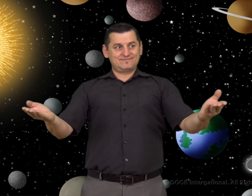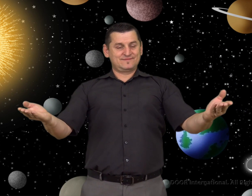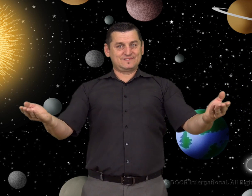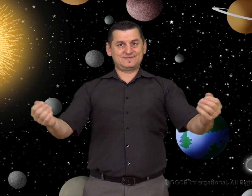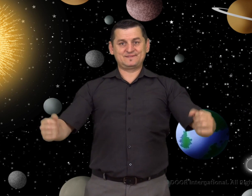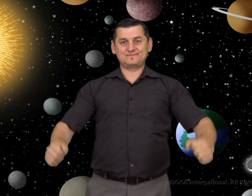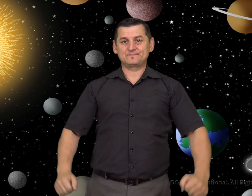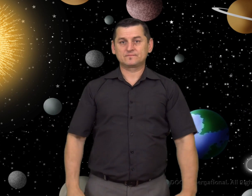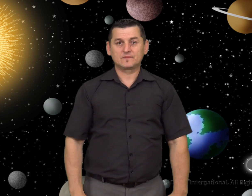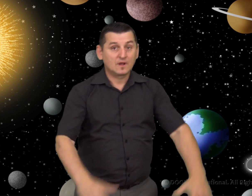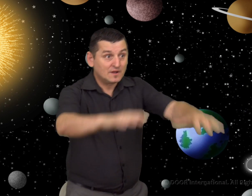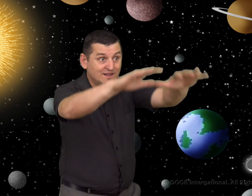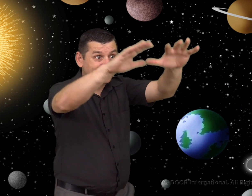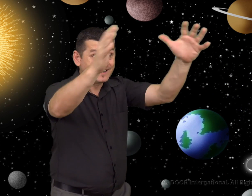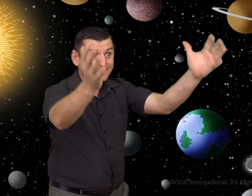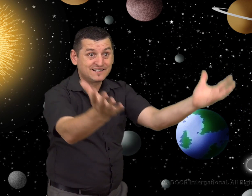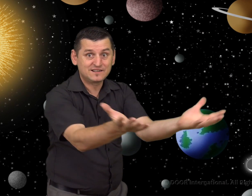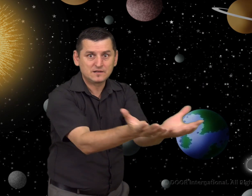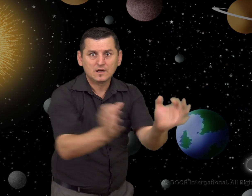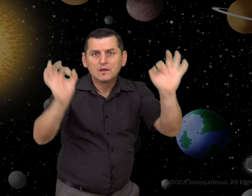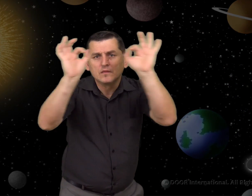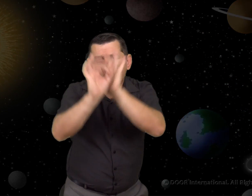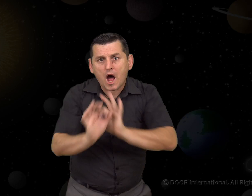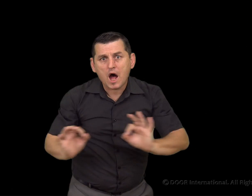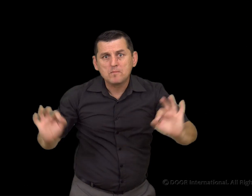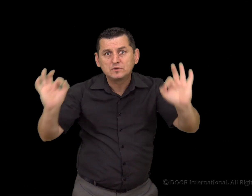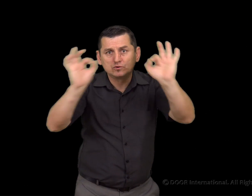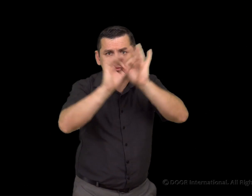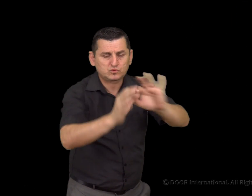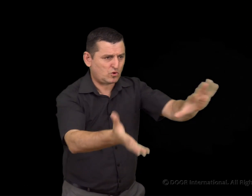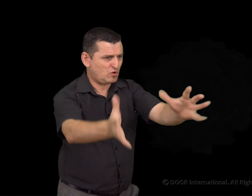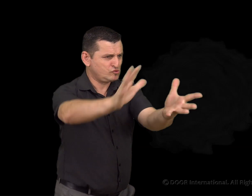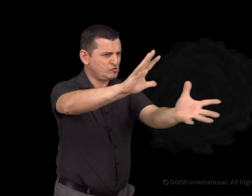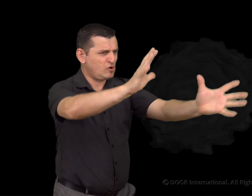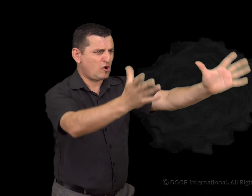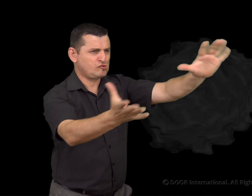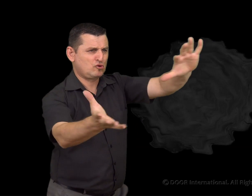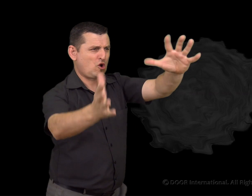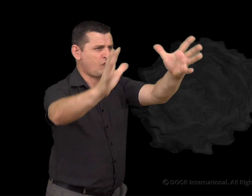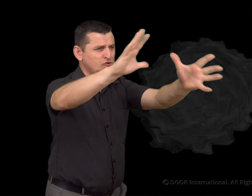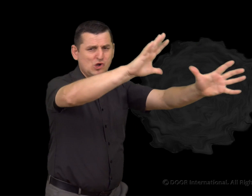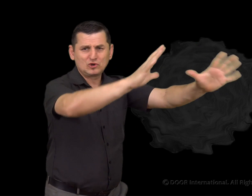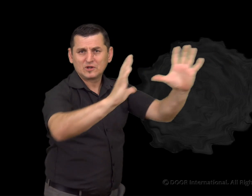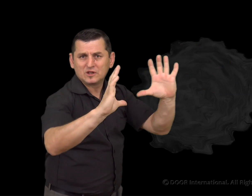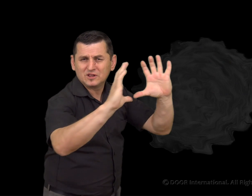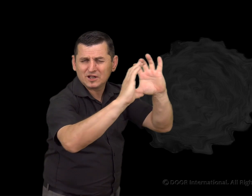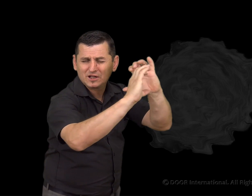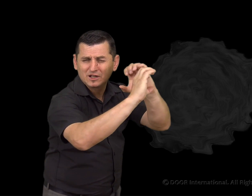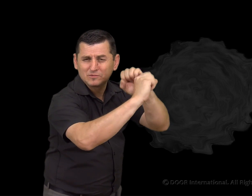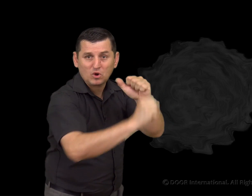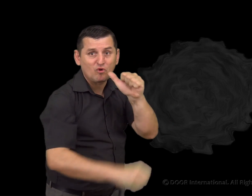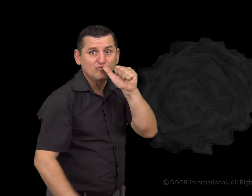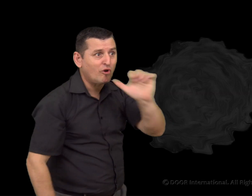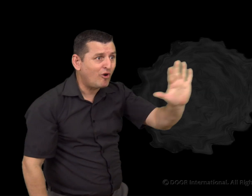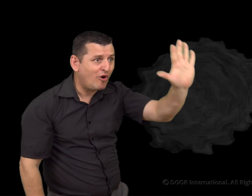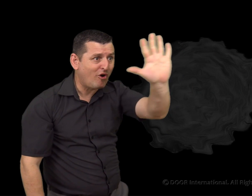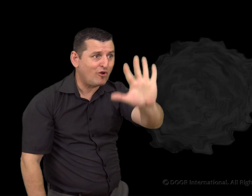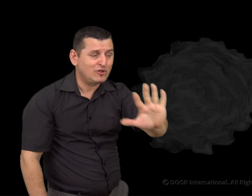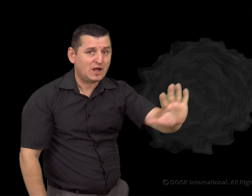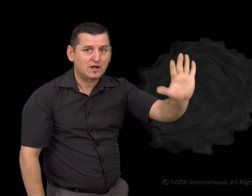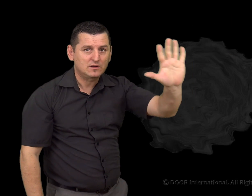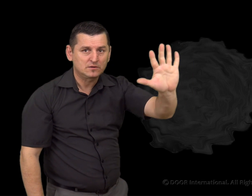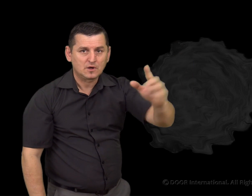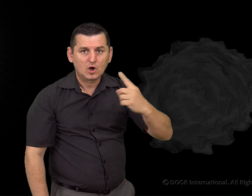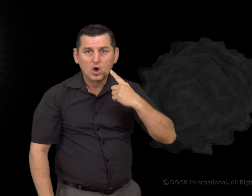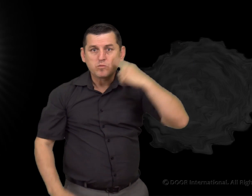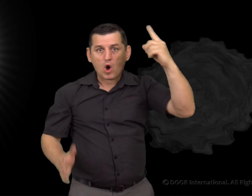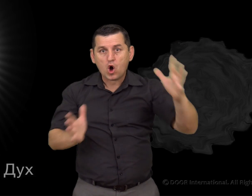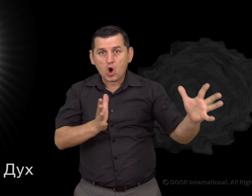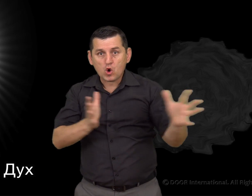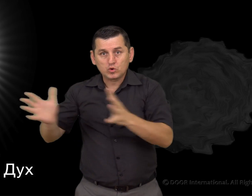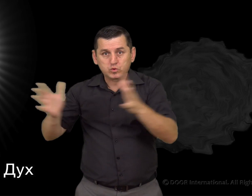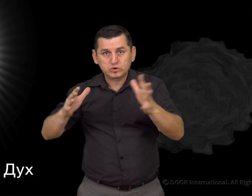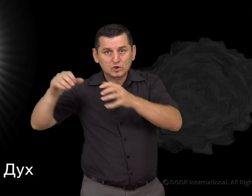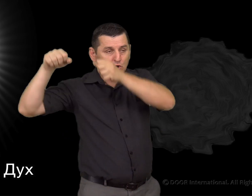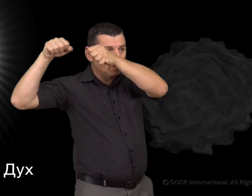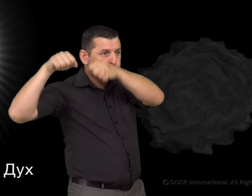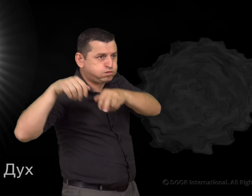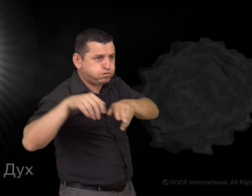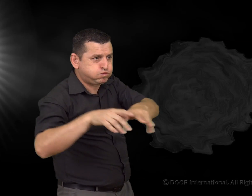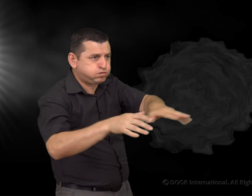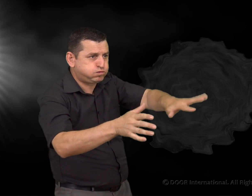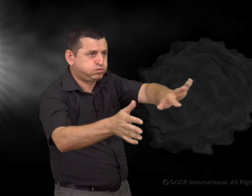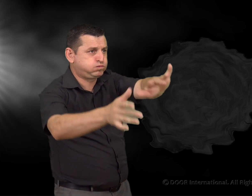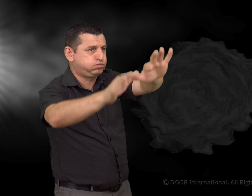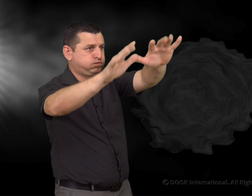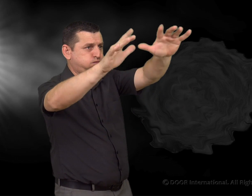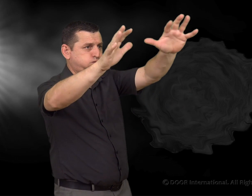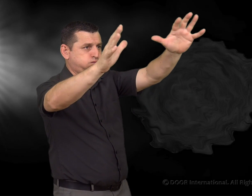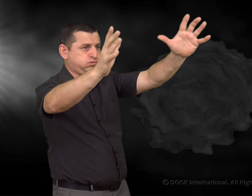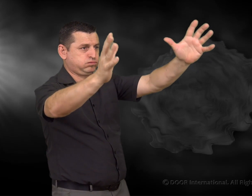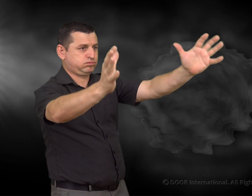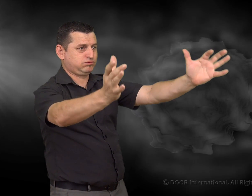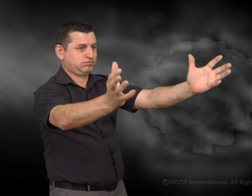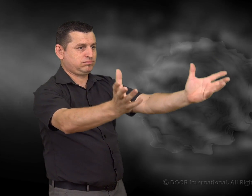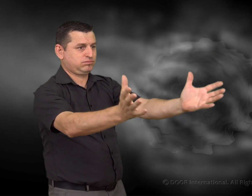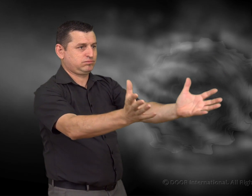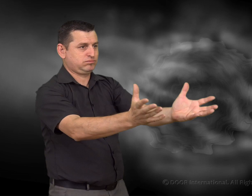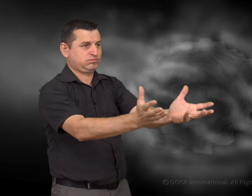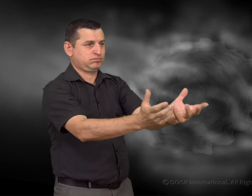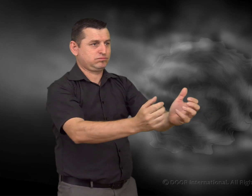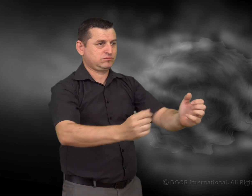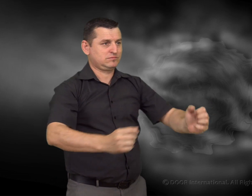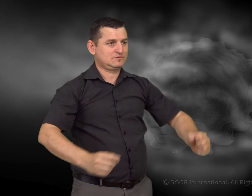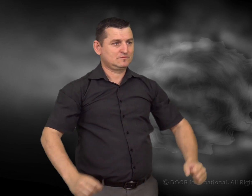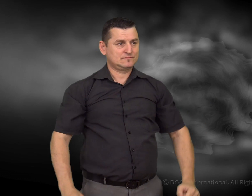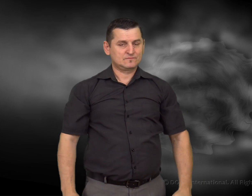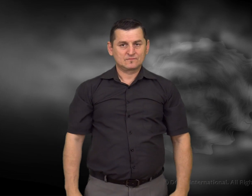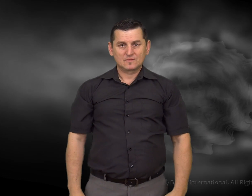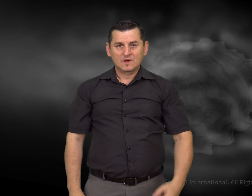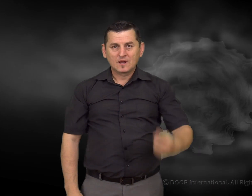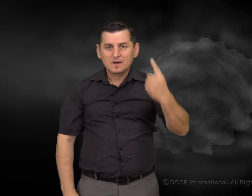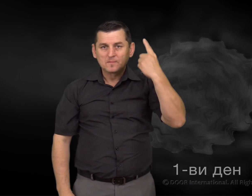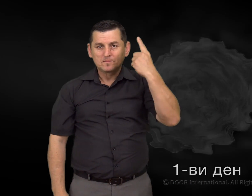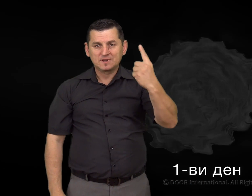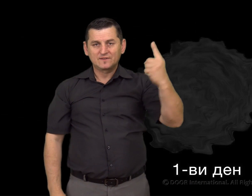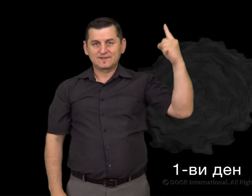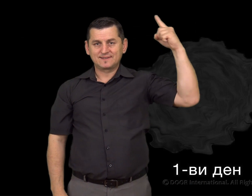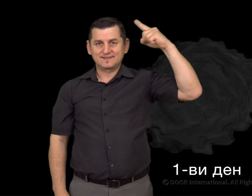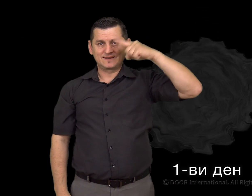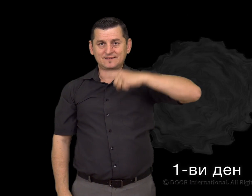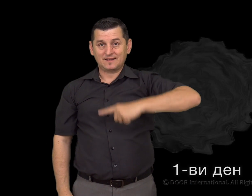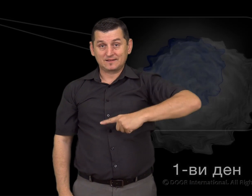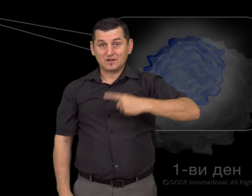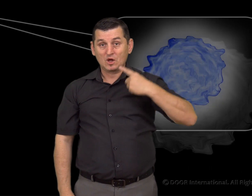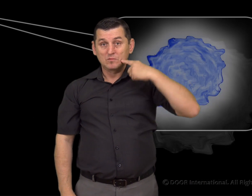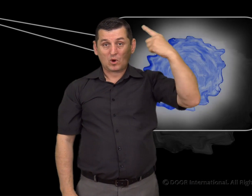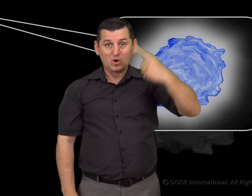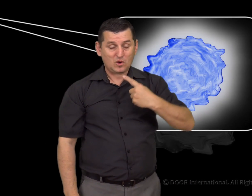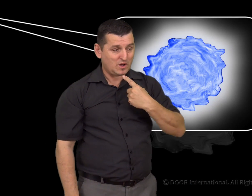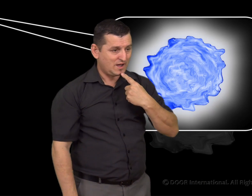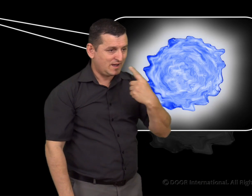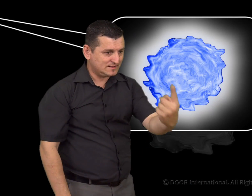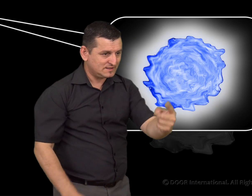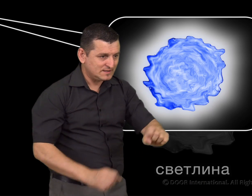Now the earth was formless and void, and darkness was over the surface of the deep. And the Spirit of God was hovering over the surface of the waters.